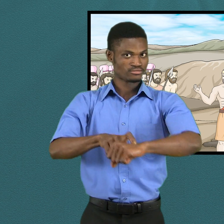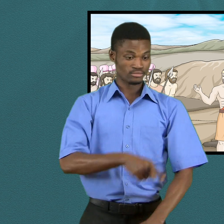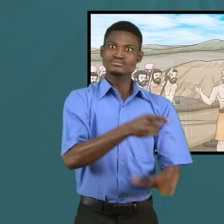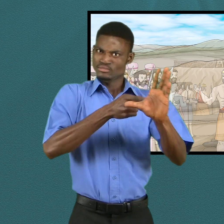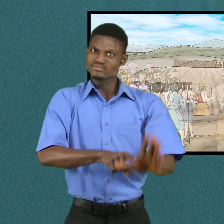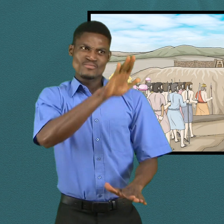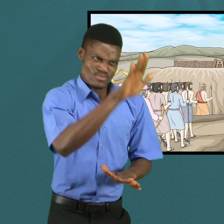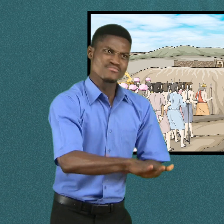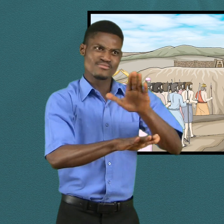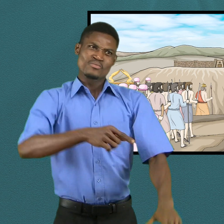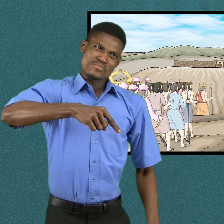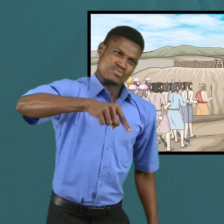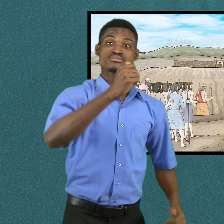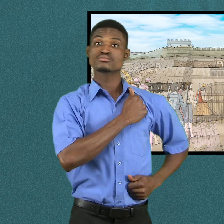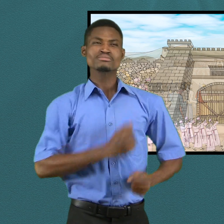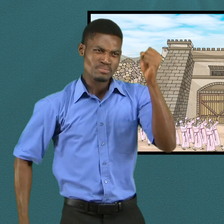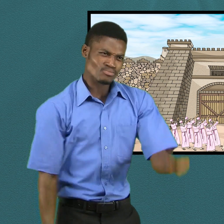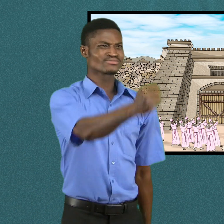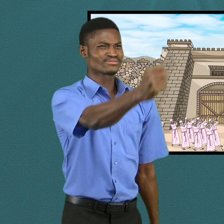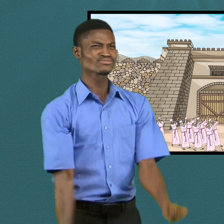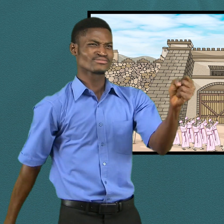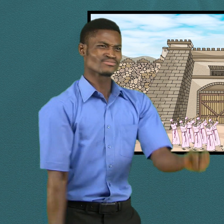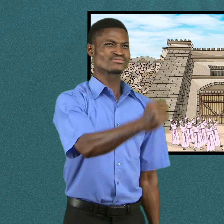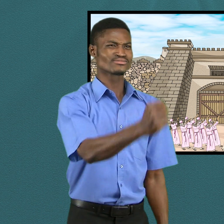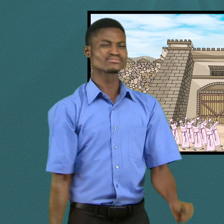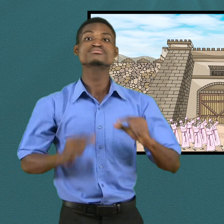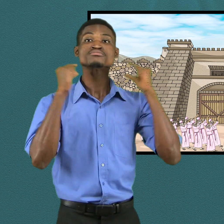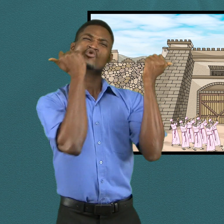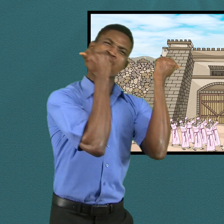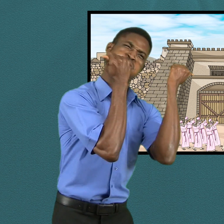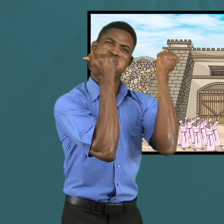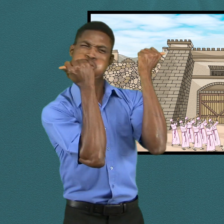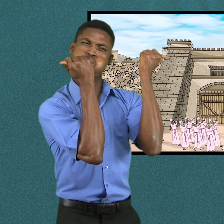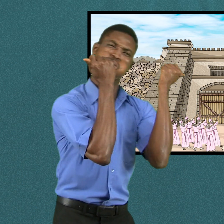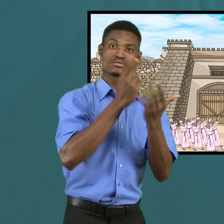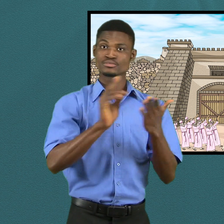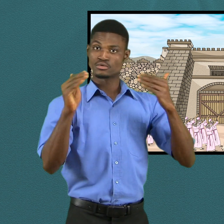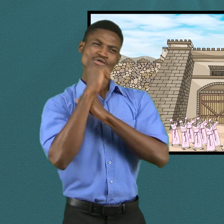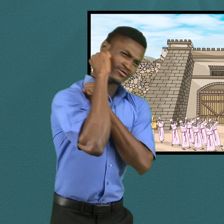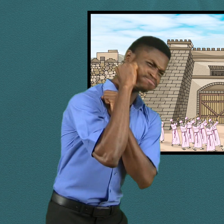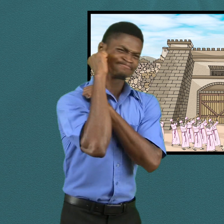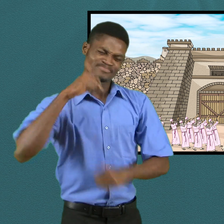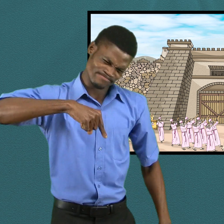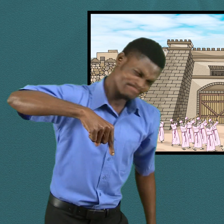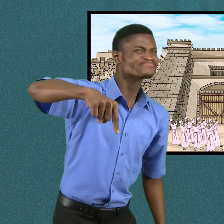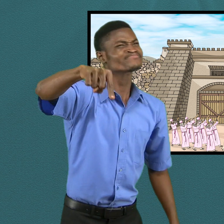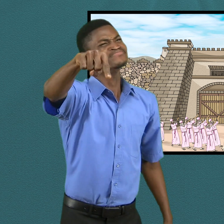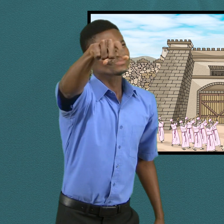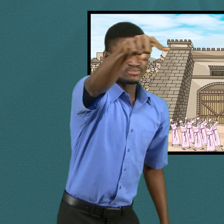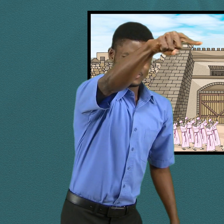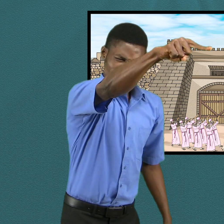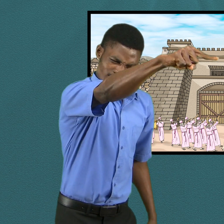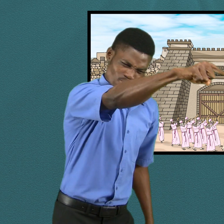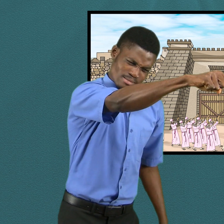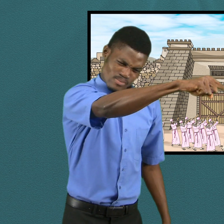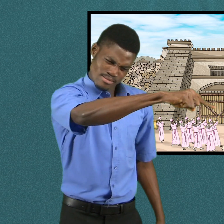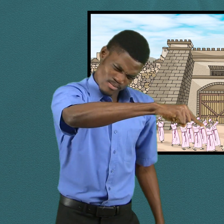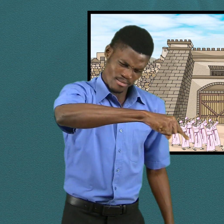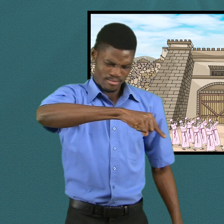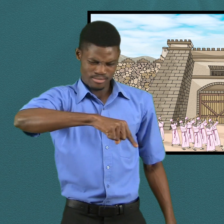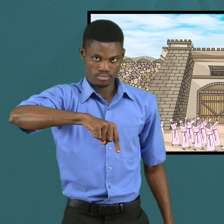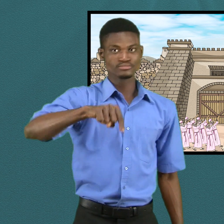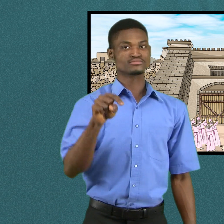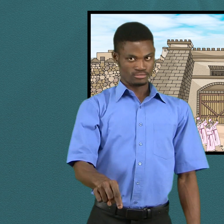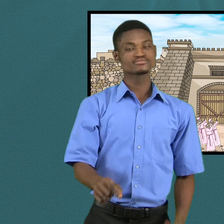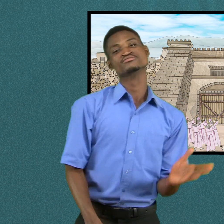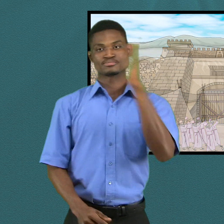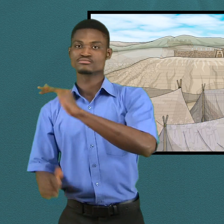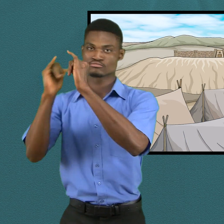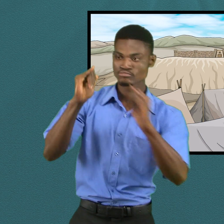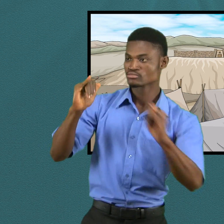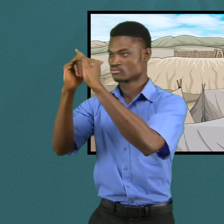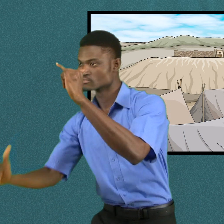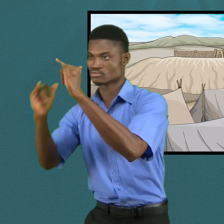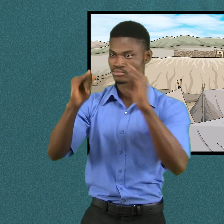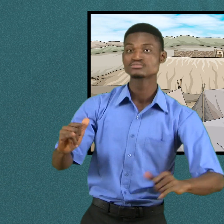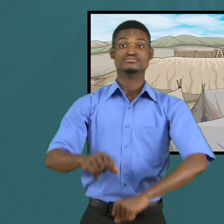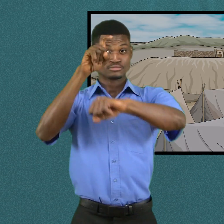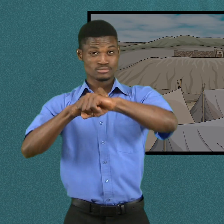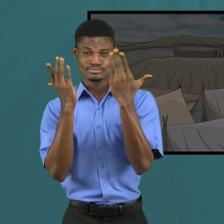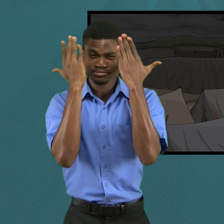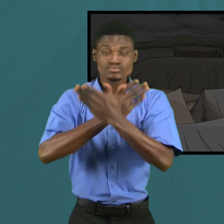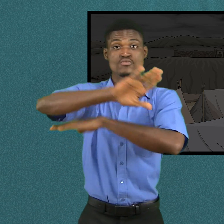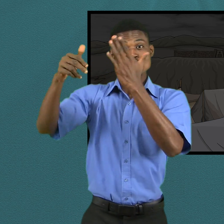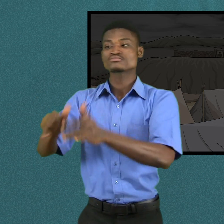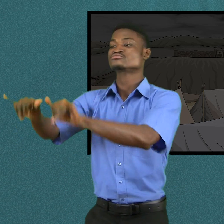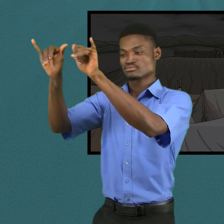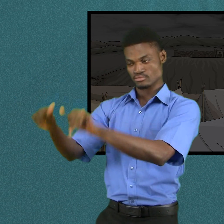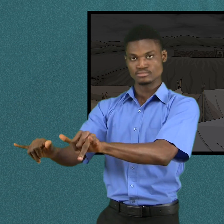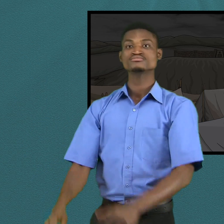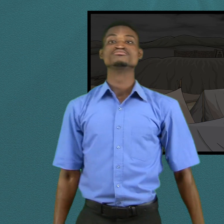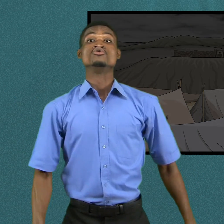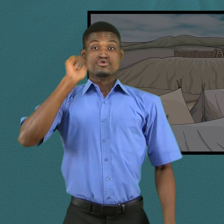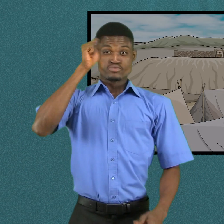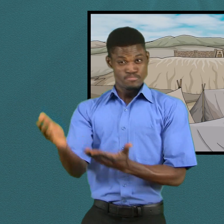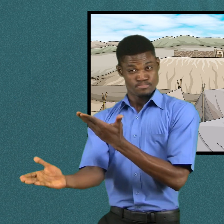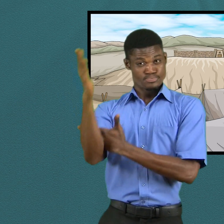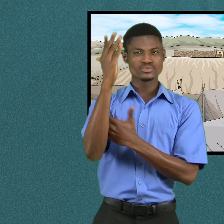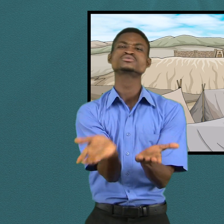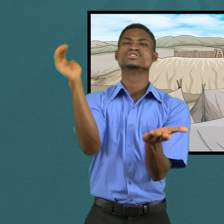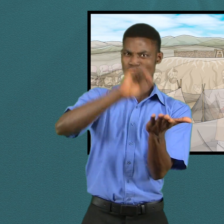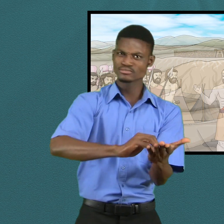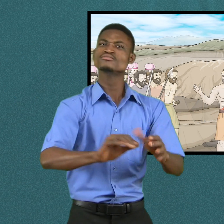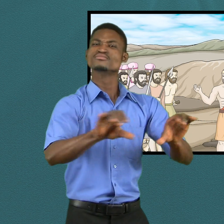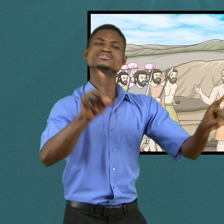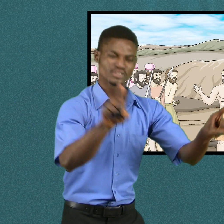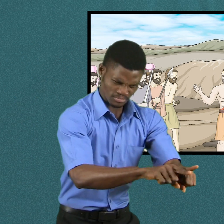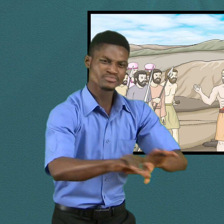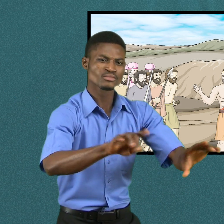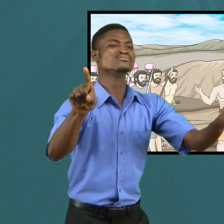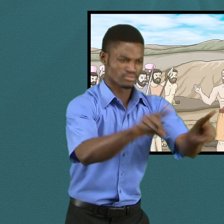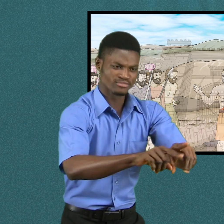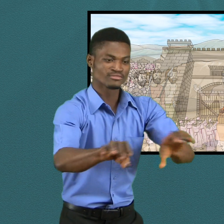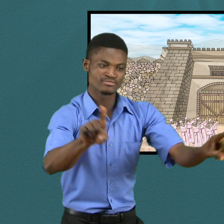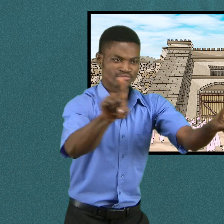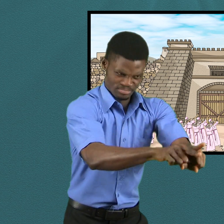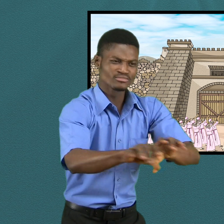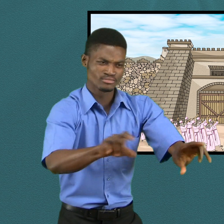The armed troops went in front of them and the rear guard followed the ark of the LORD, while the horns kept sounding.